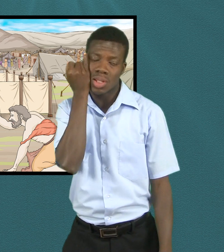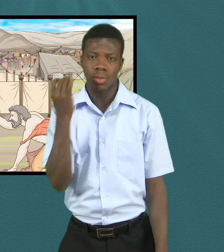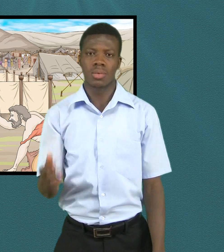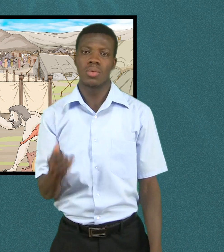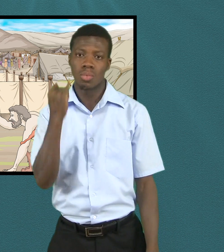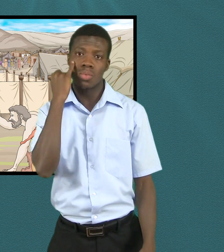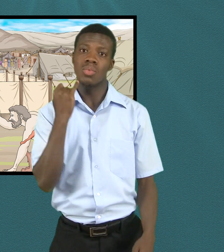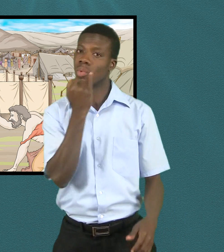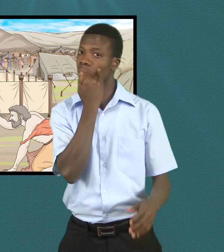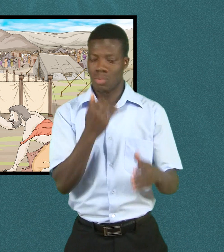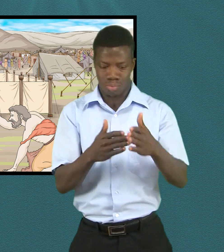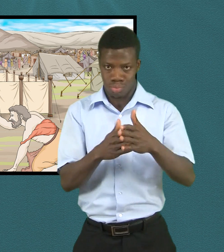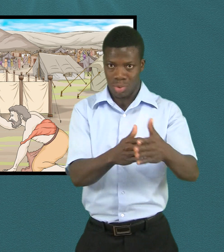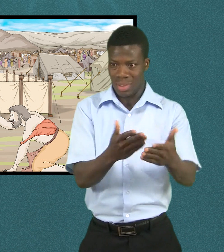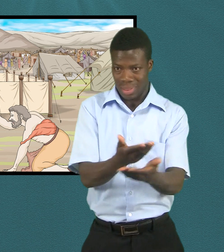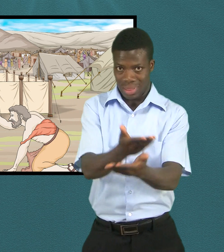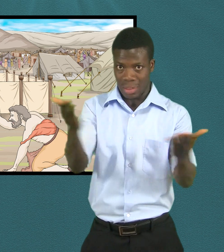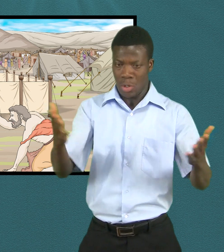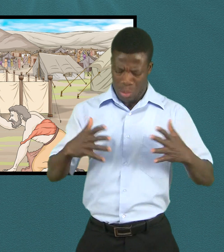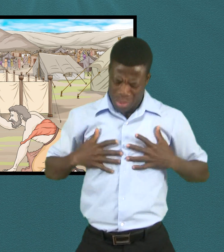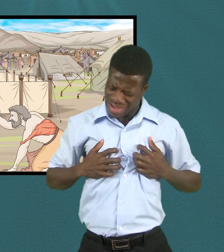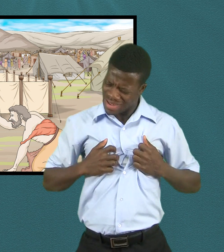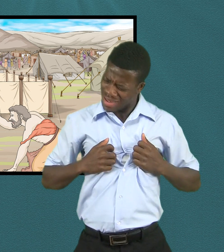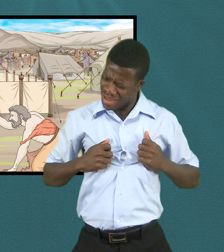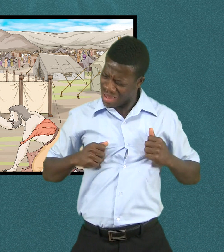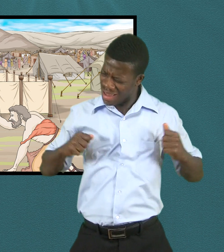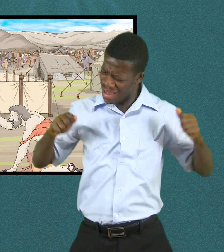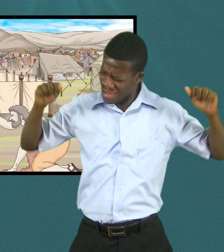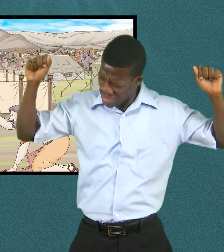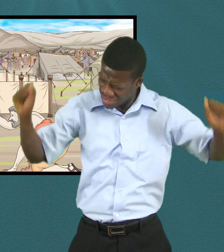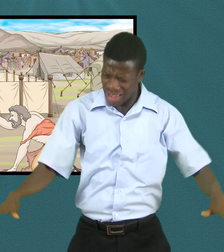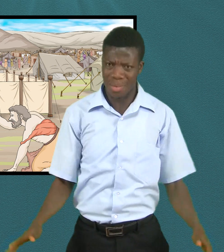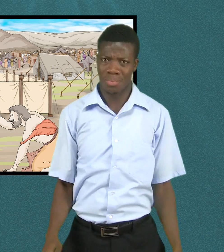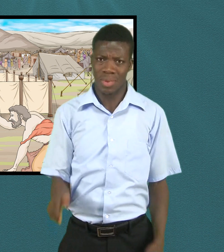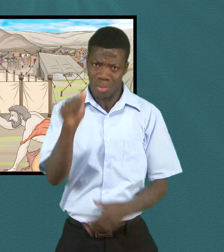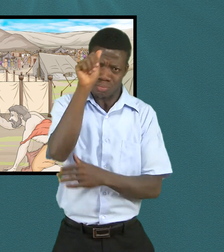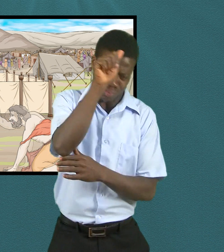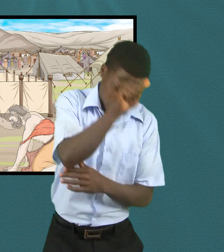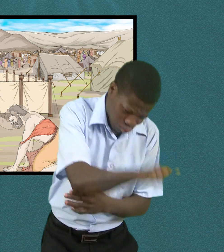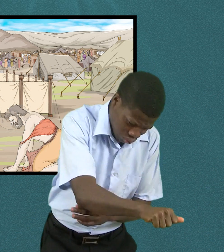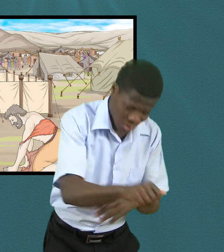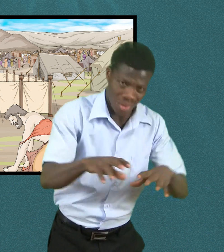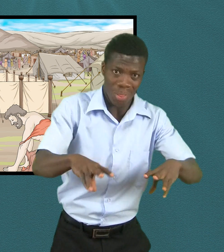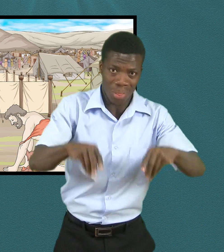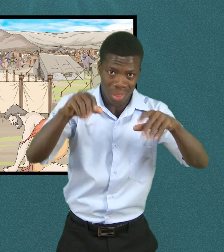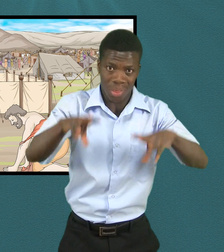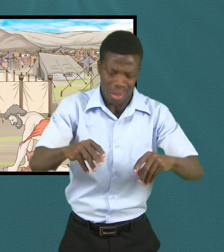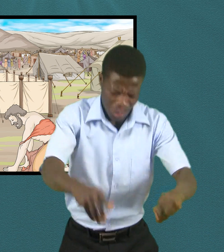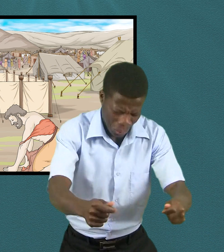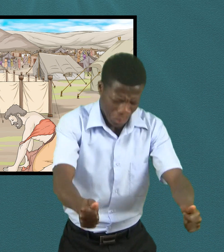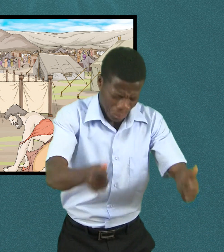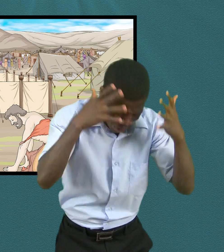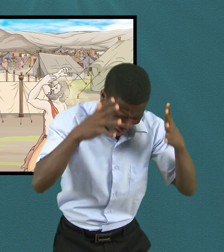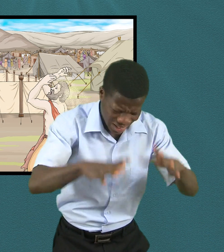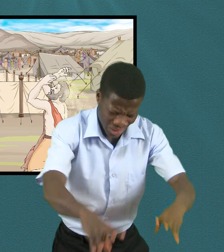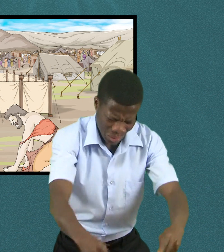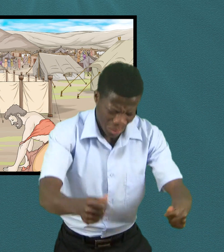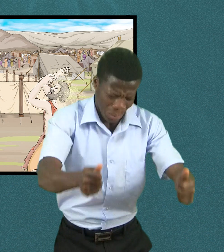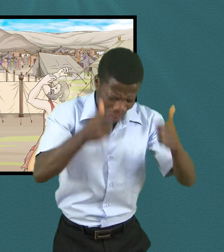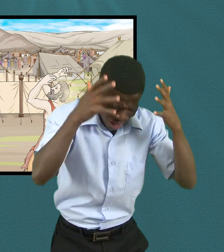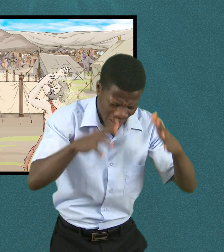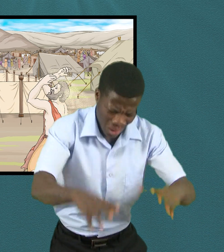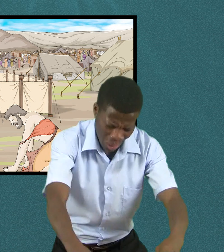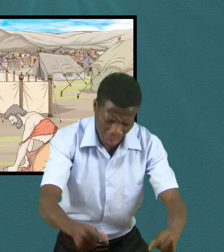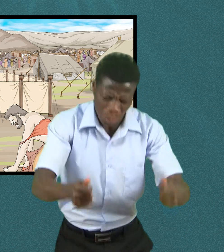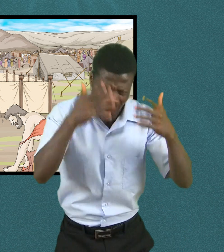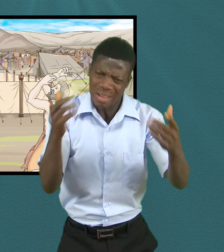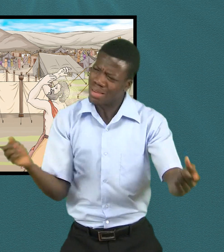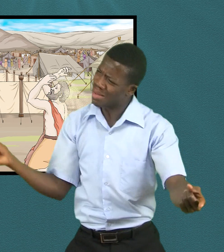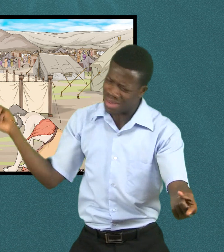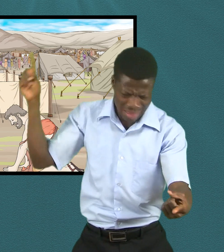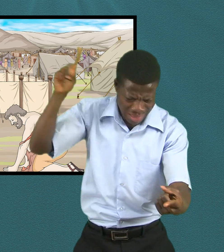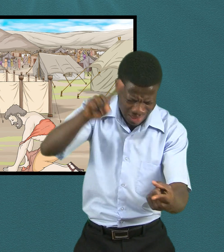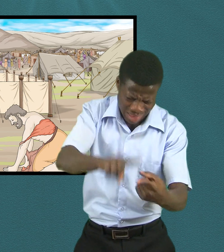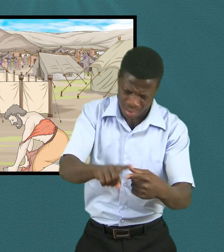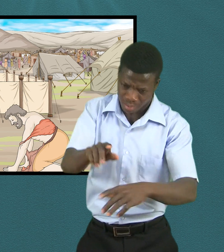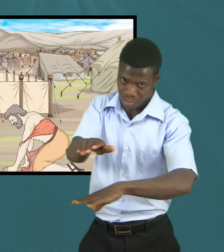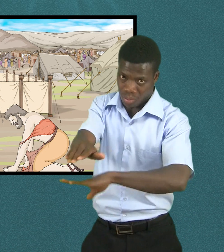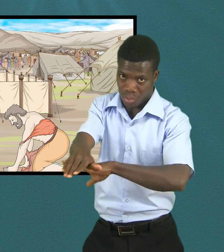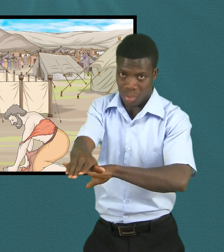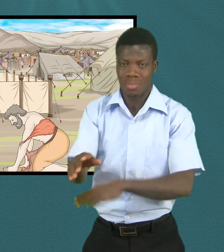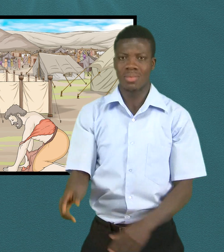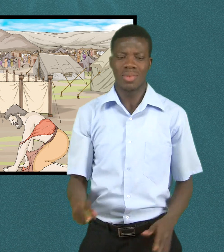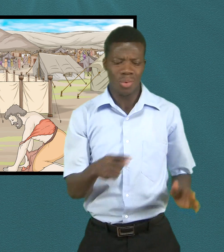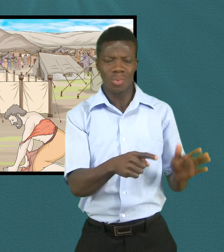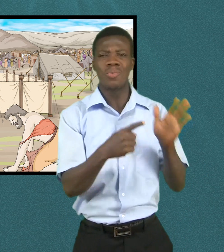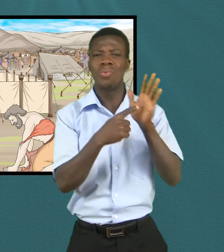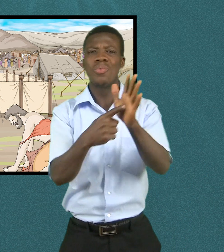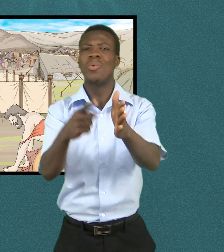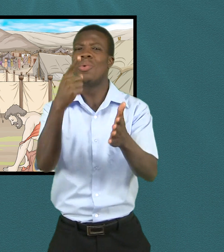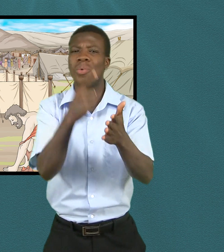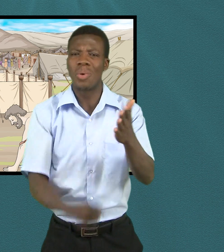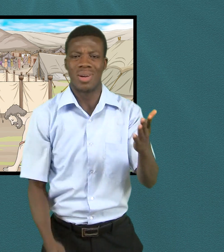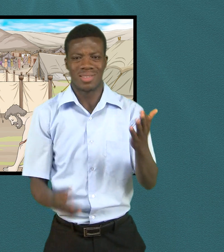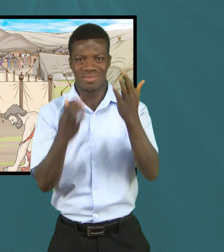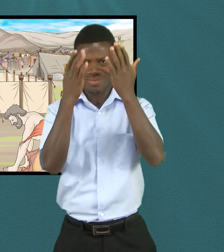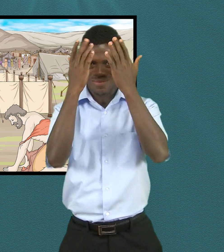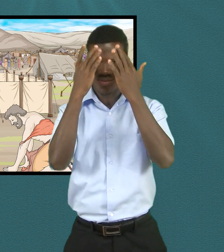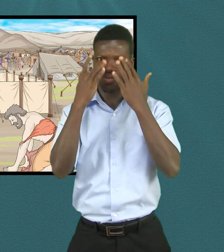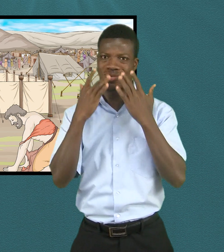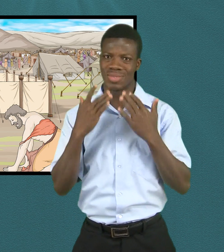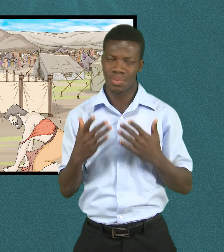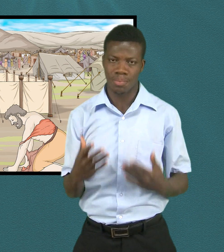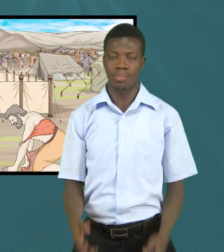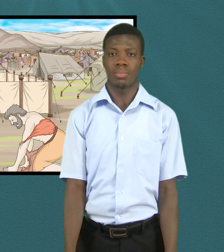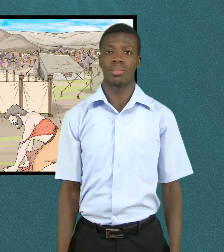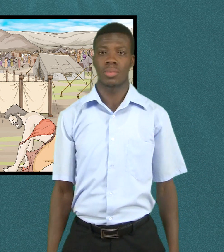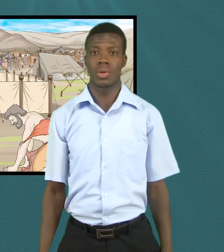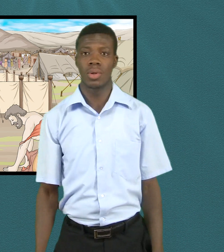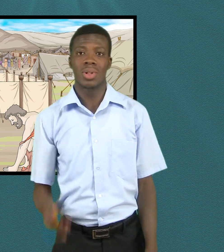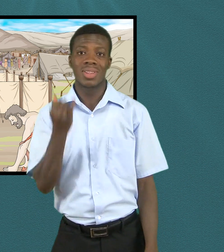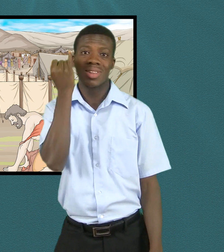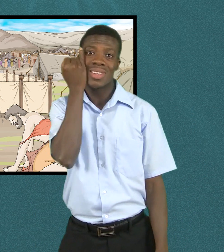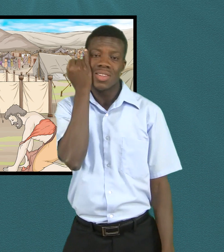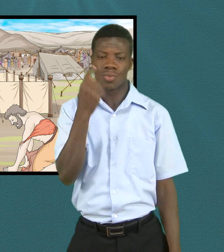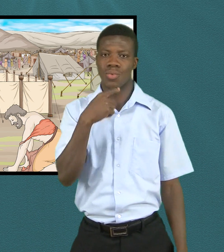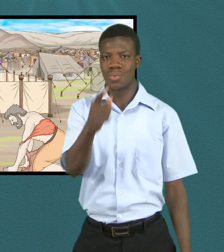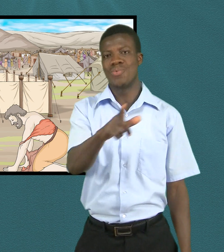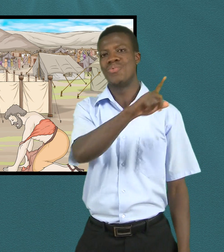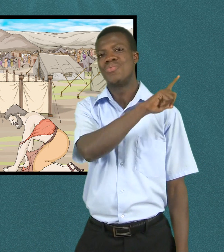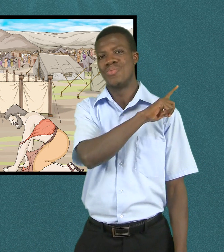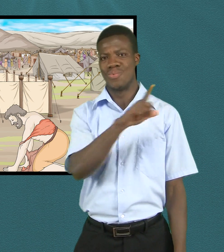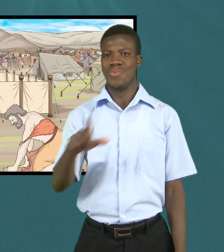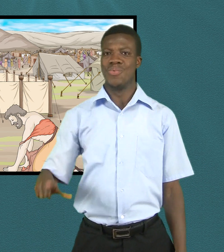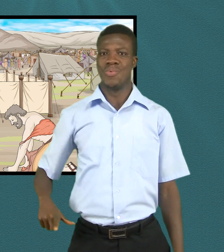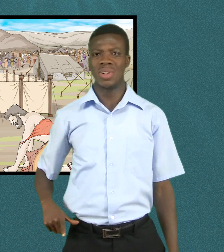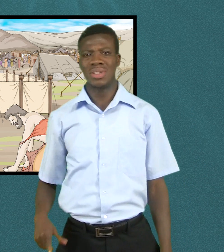and they all sprinkled dust on their heads.